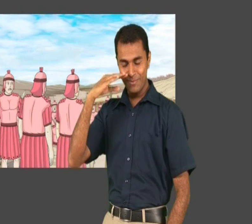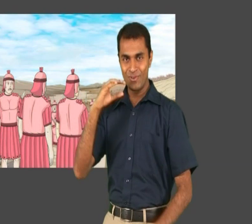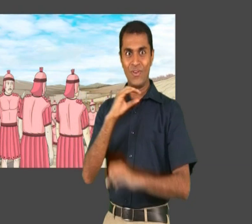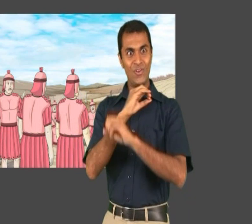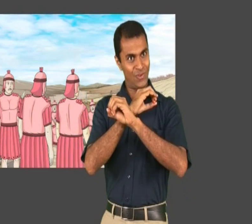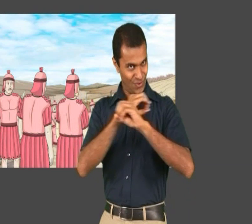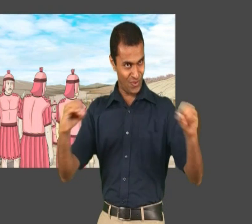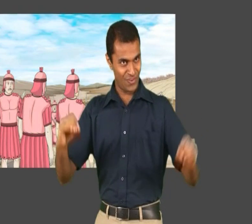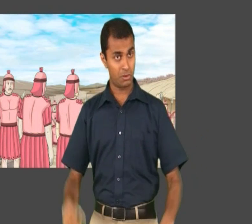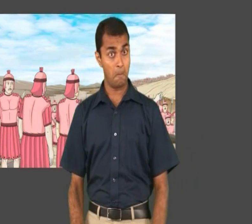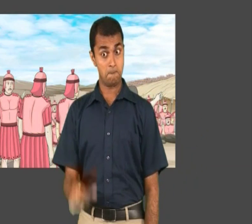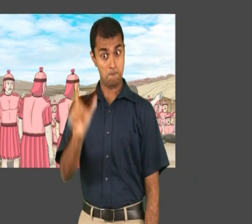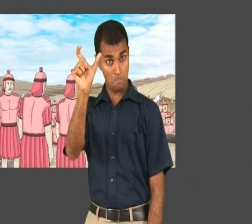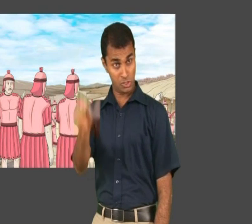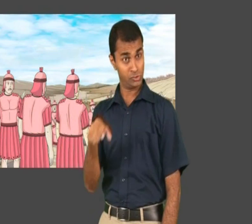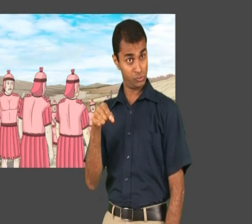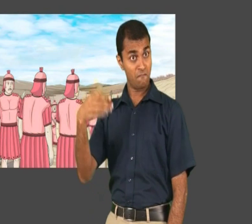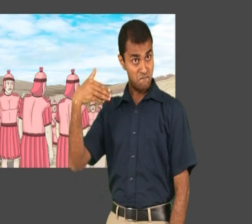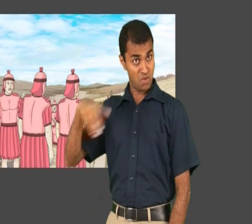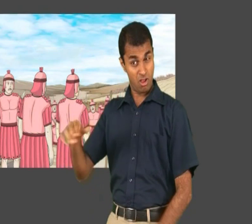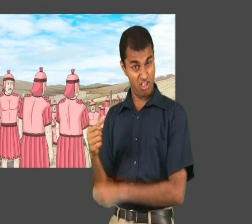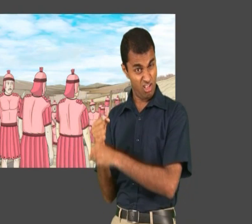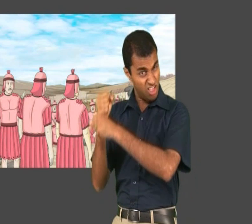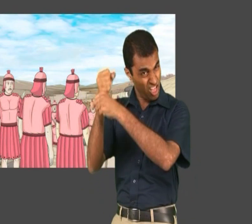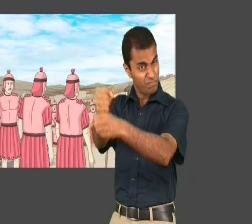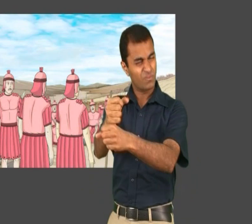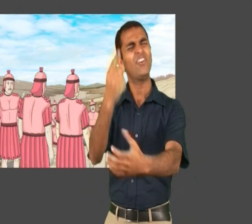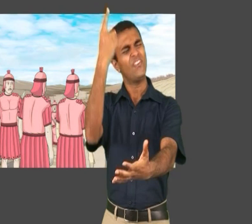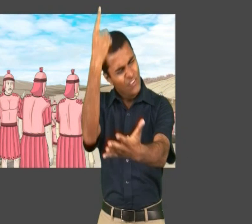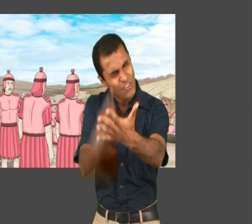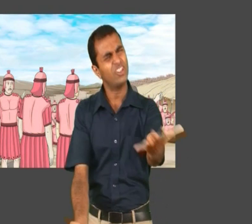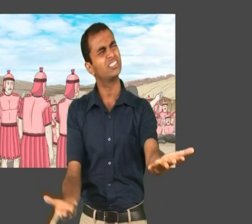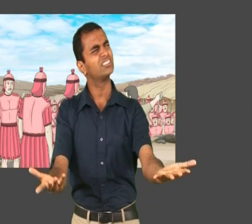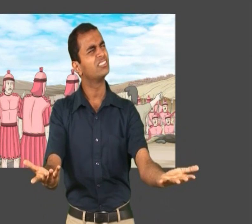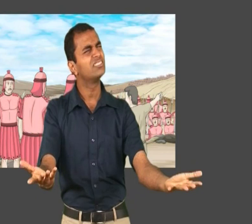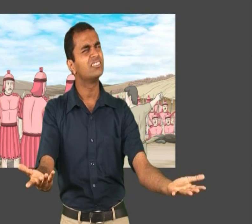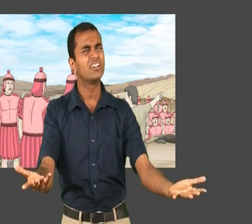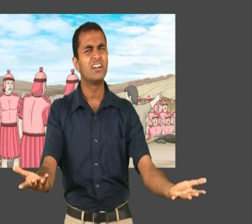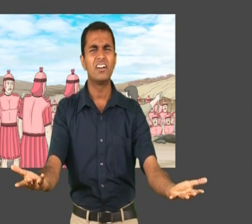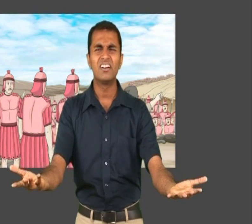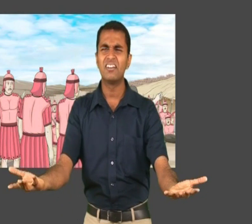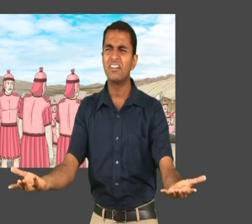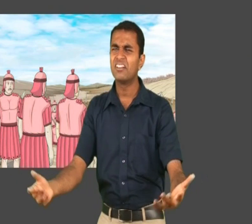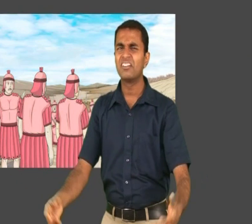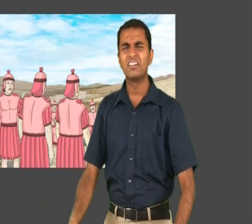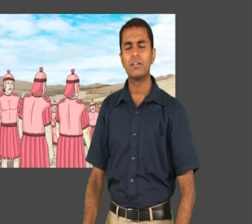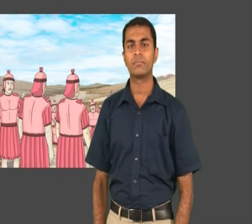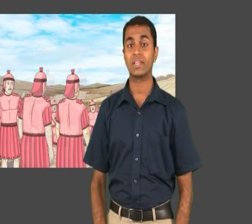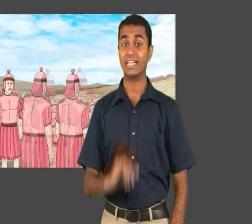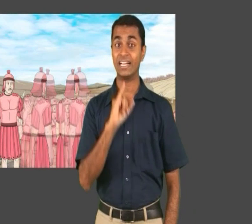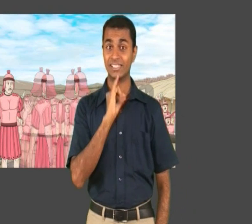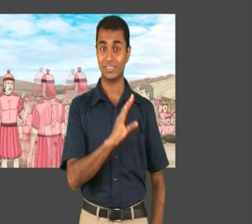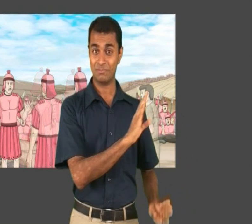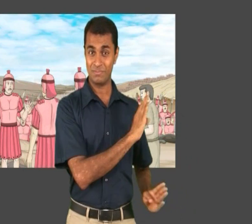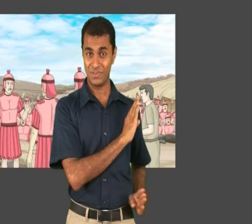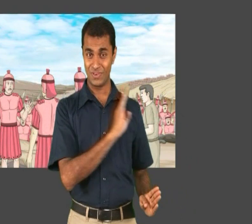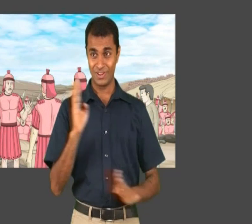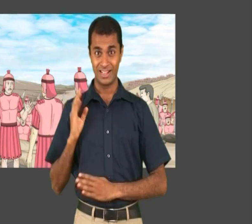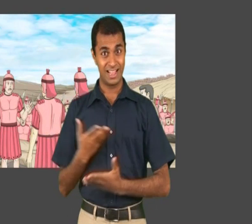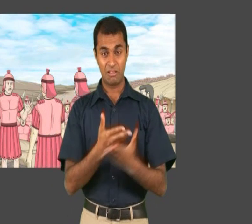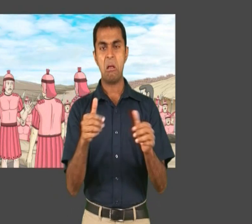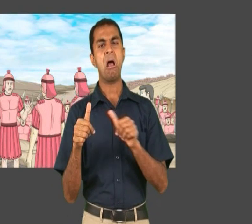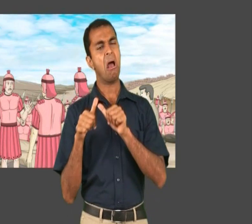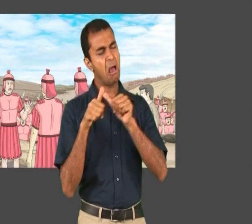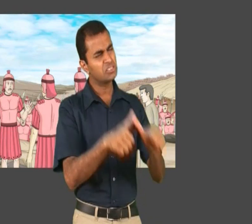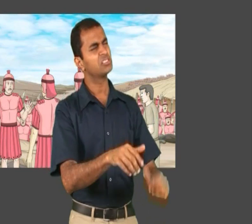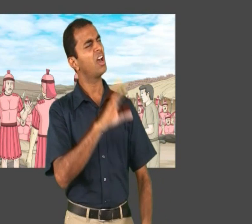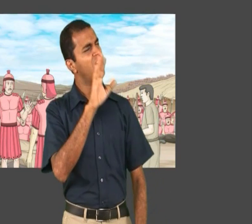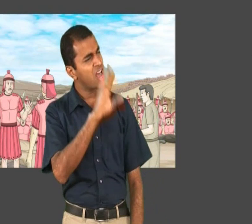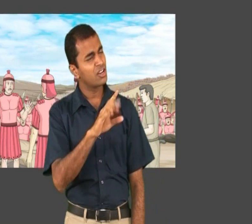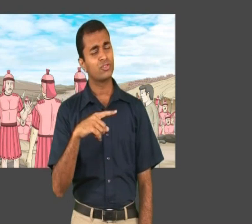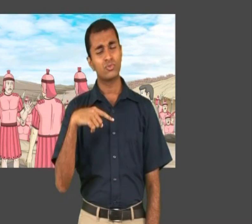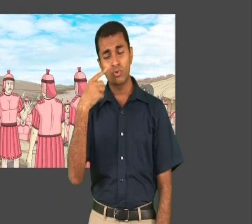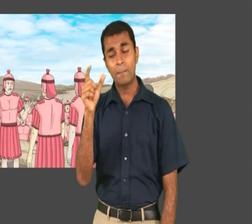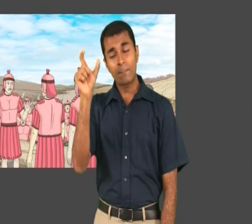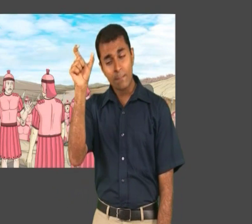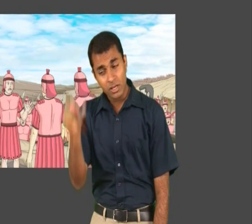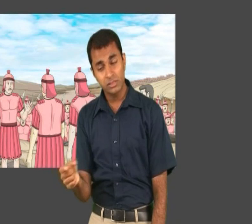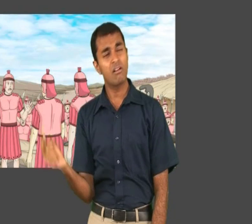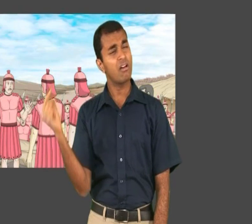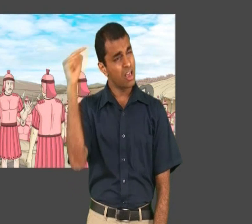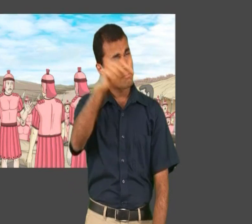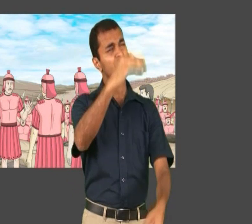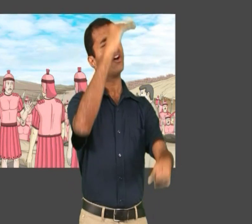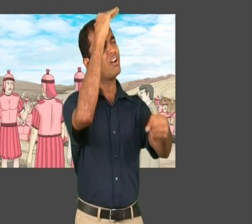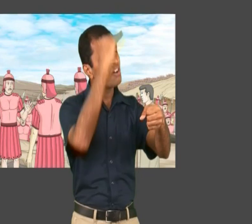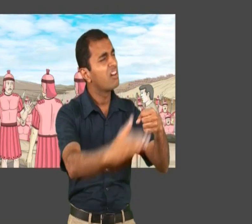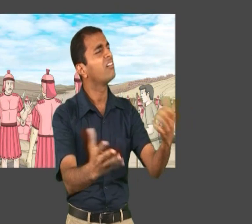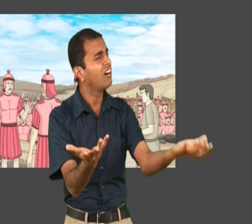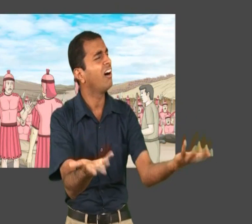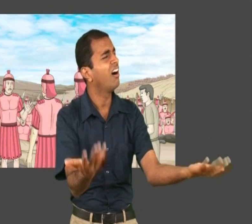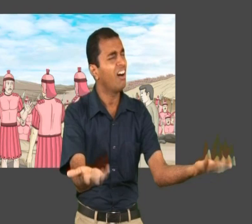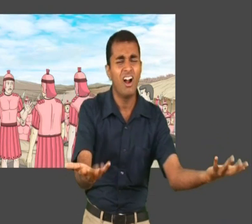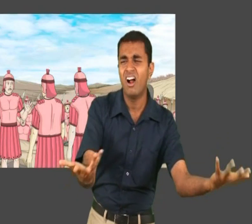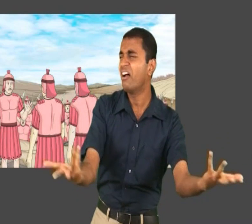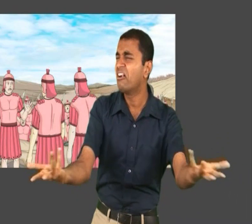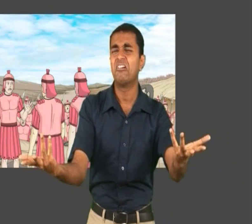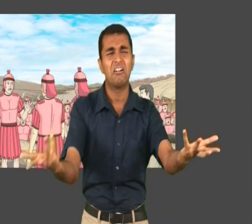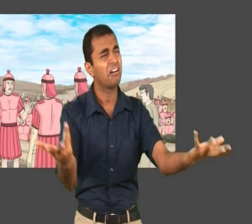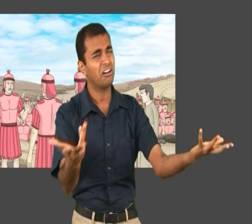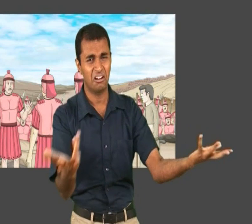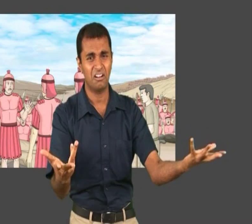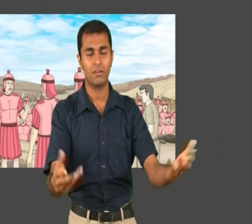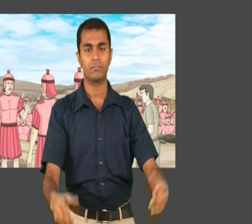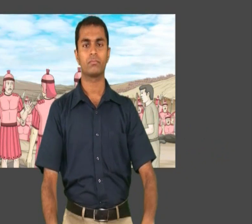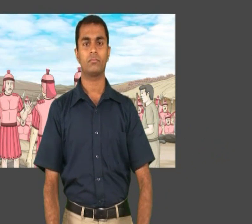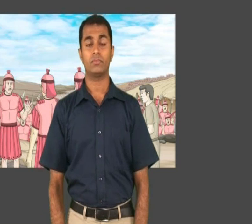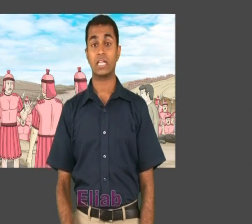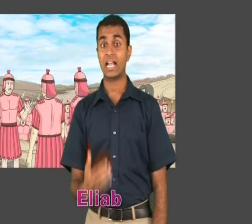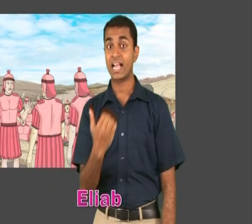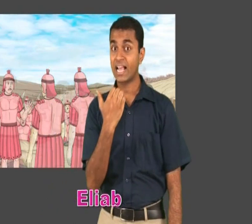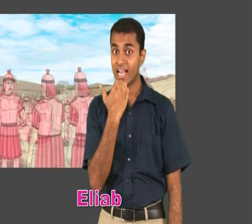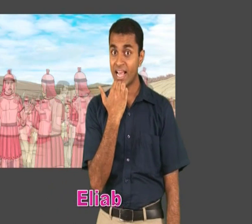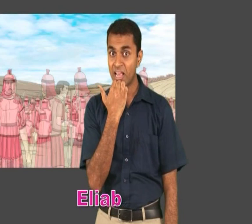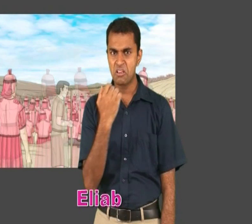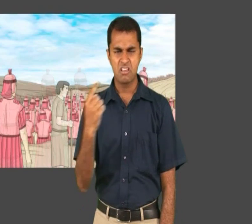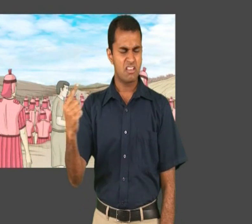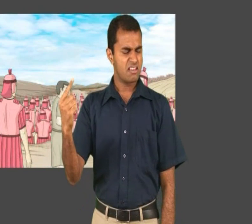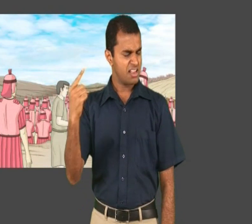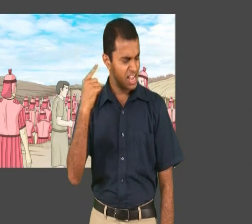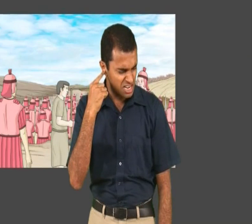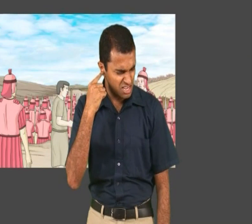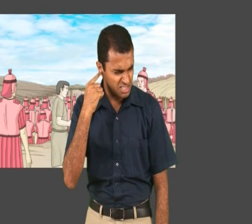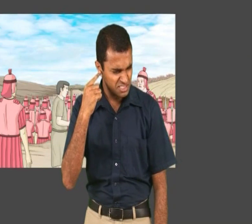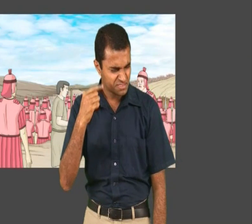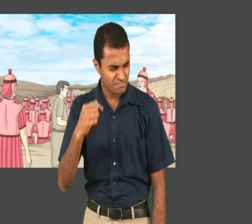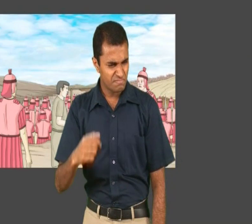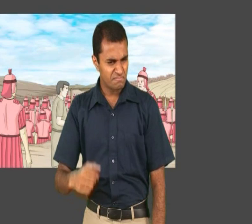The people told him about the offer, saying, “That is what will be done for the man who kills him.”